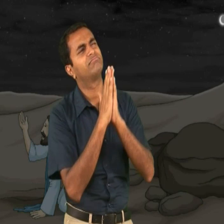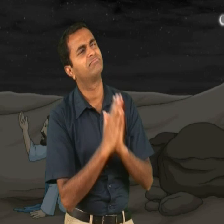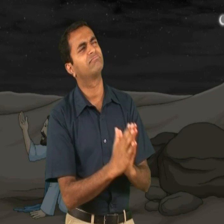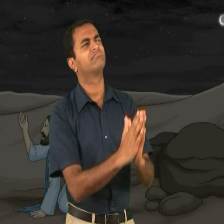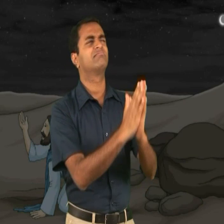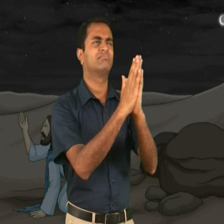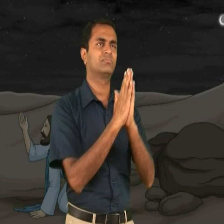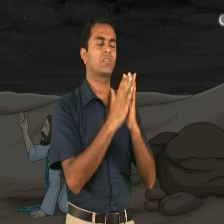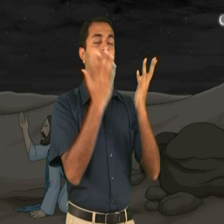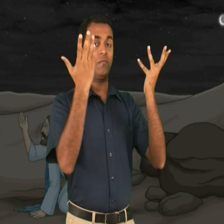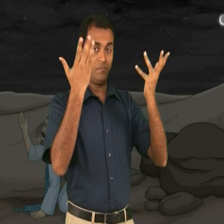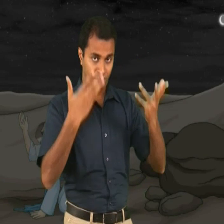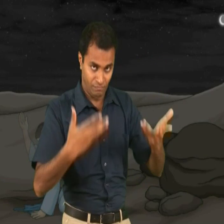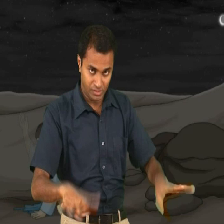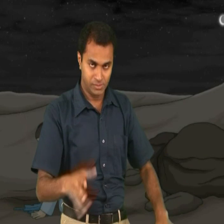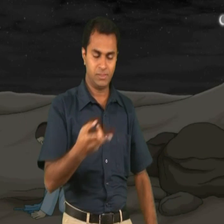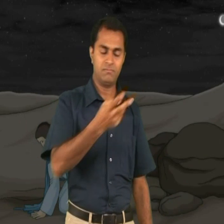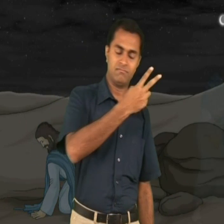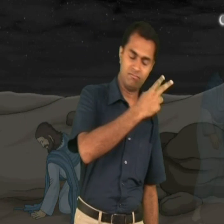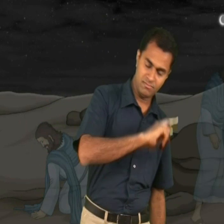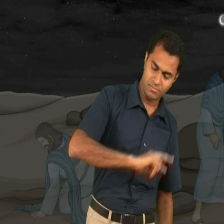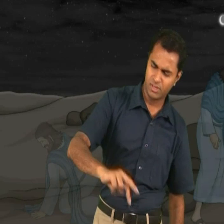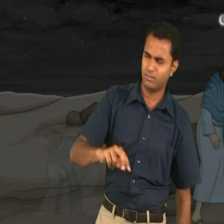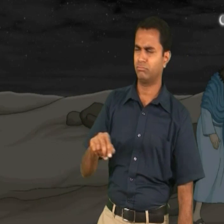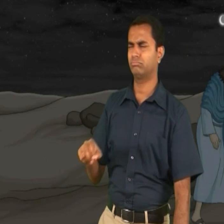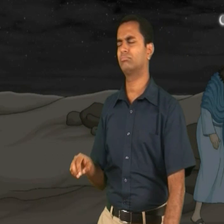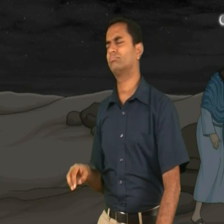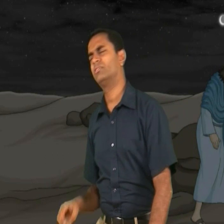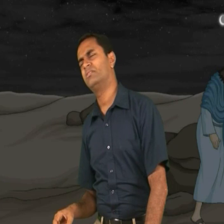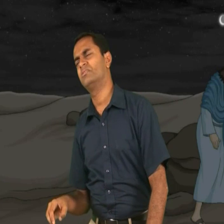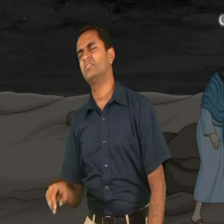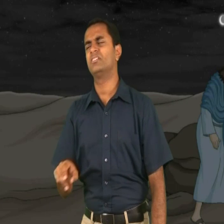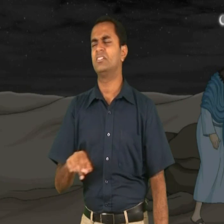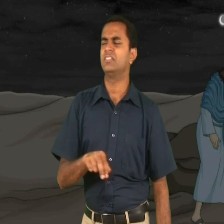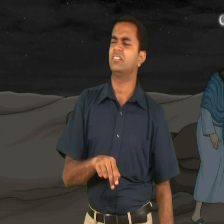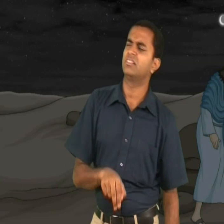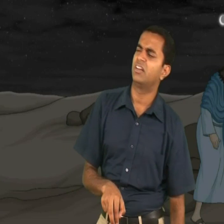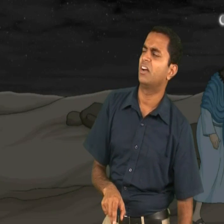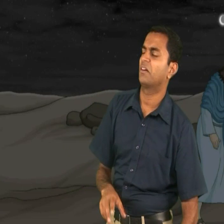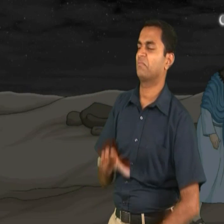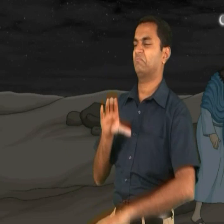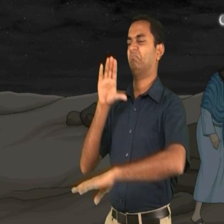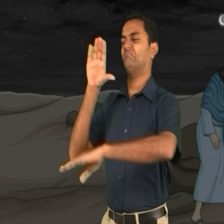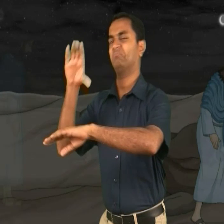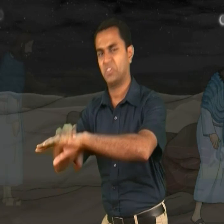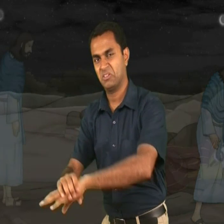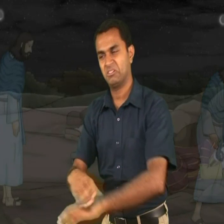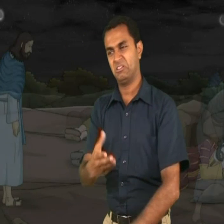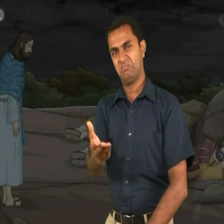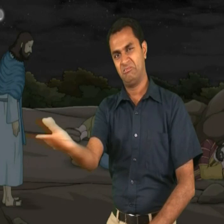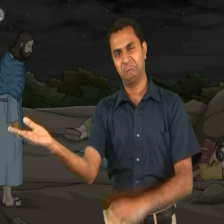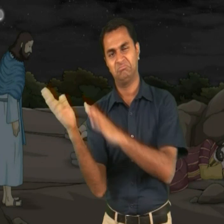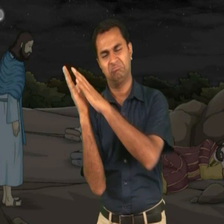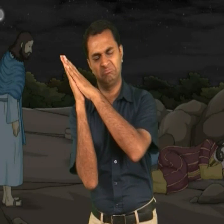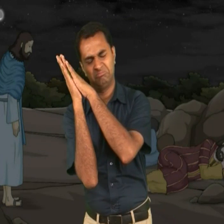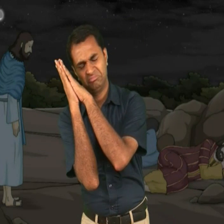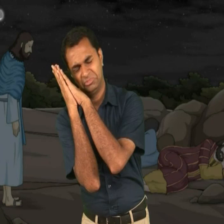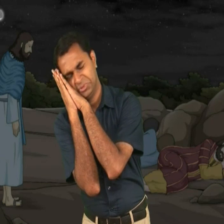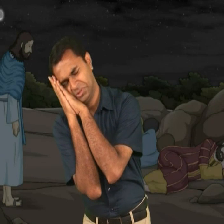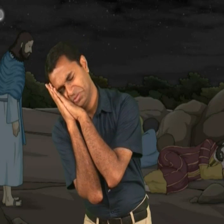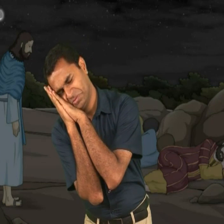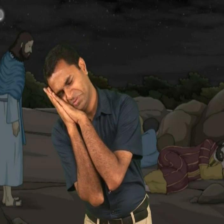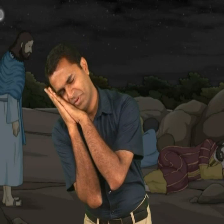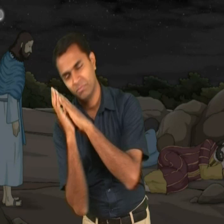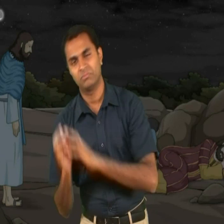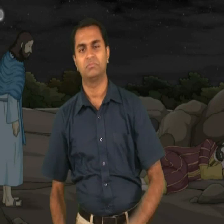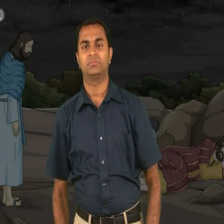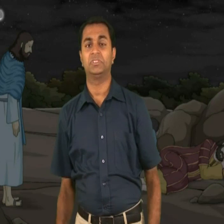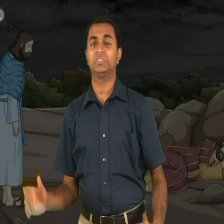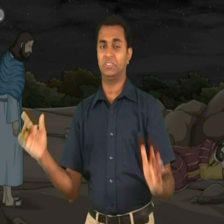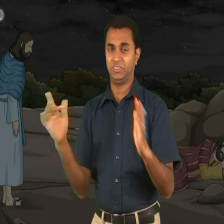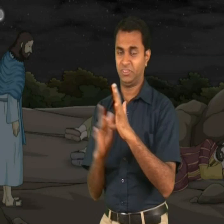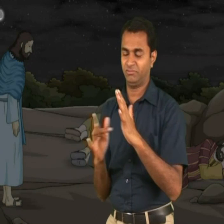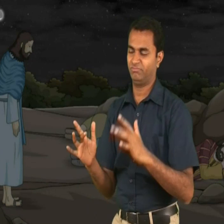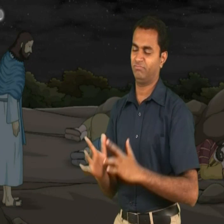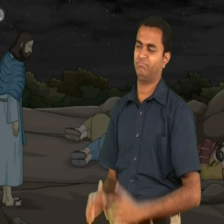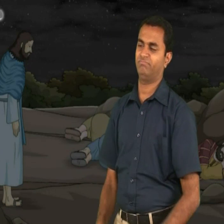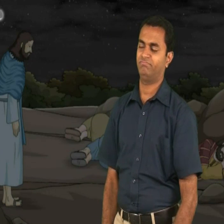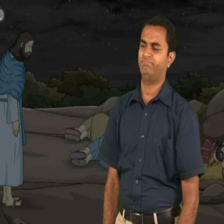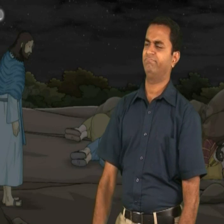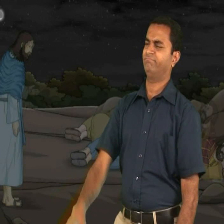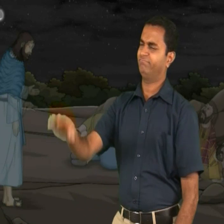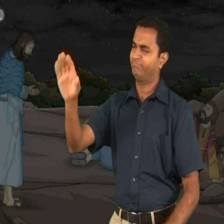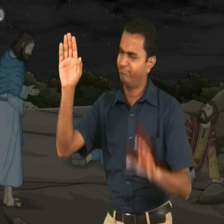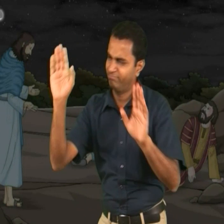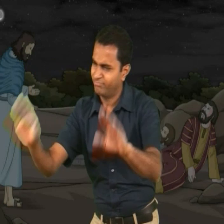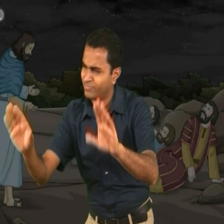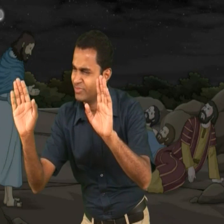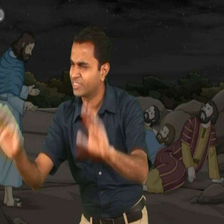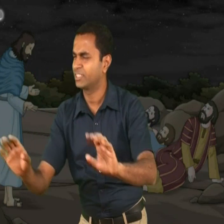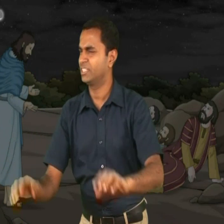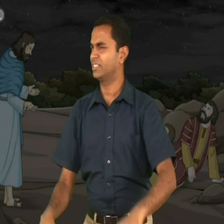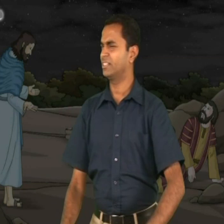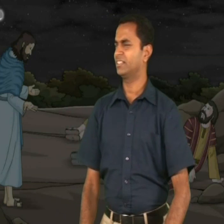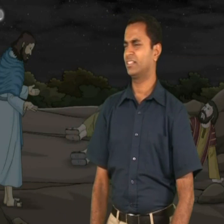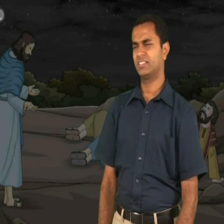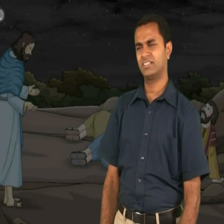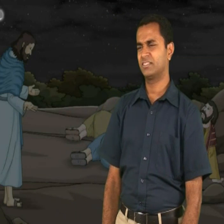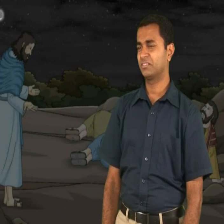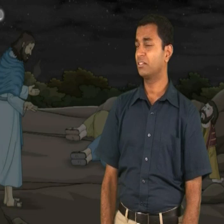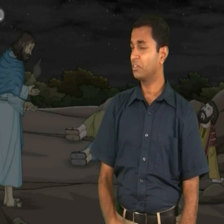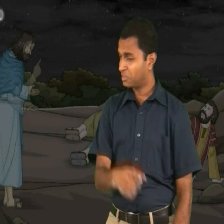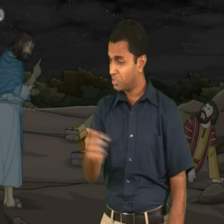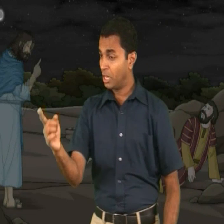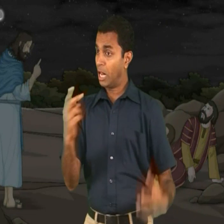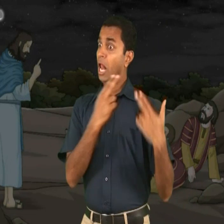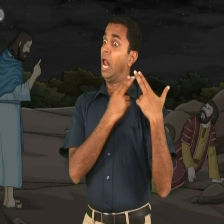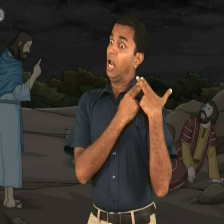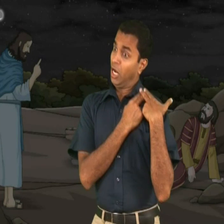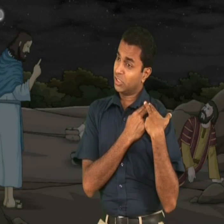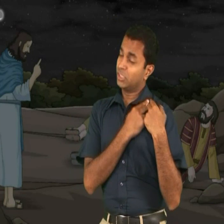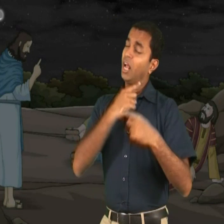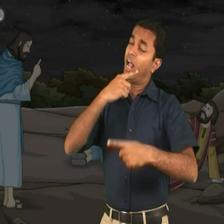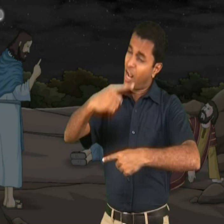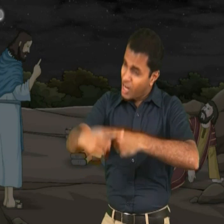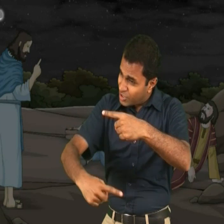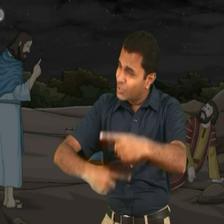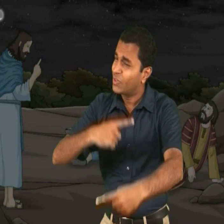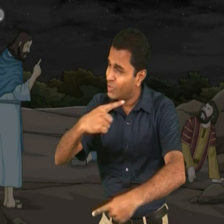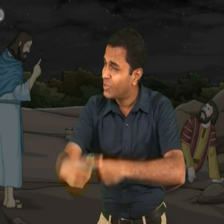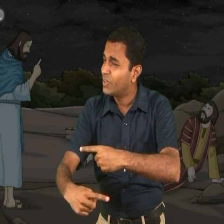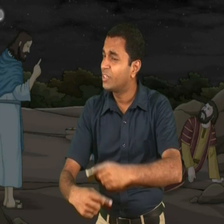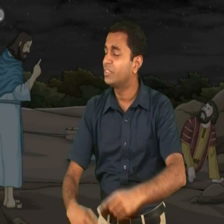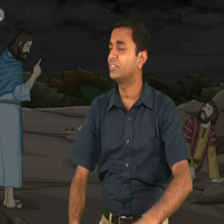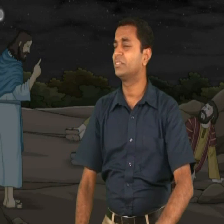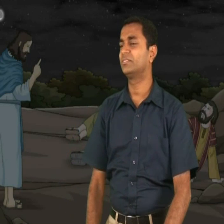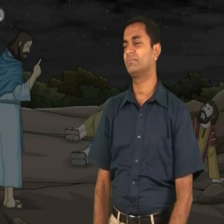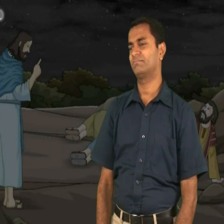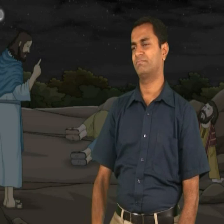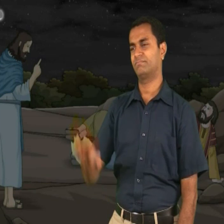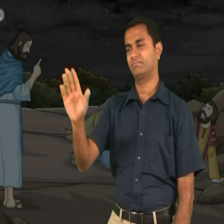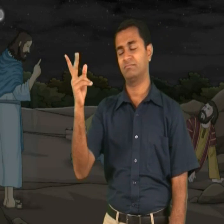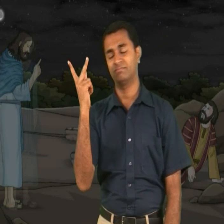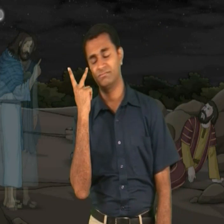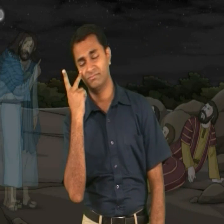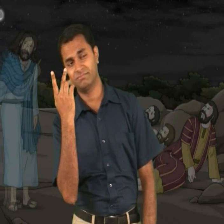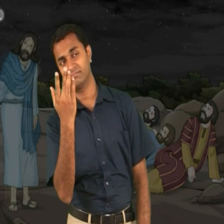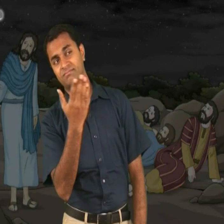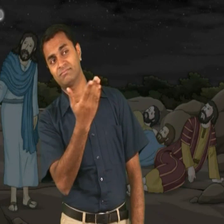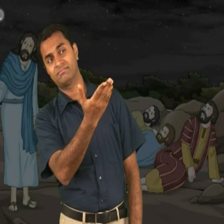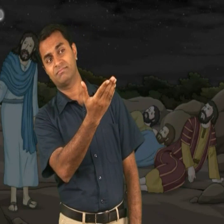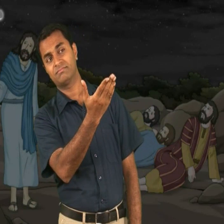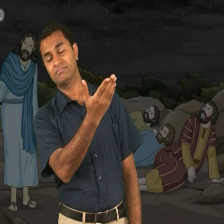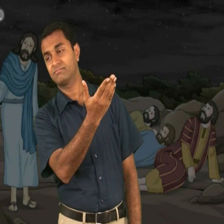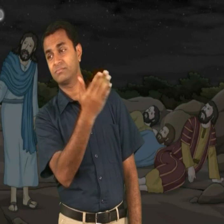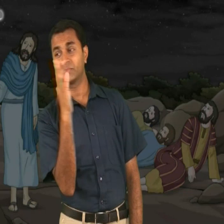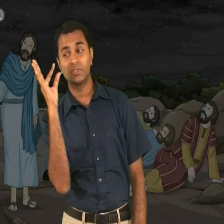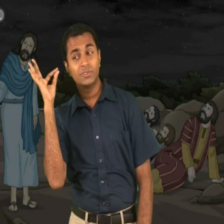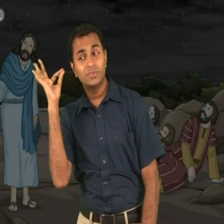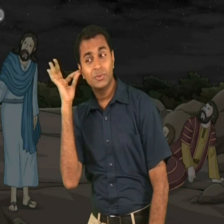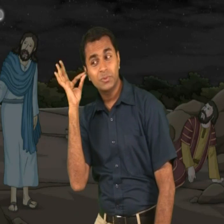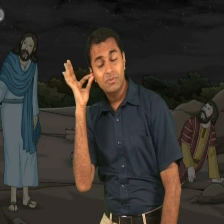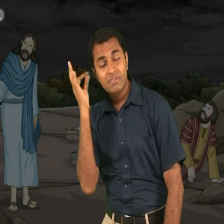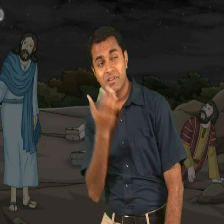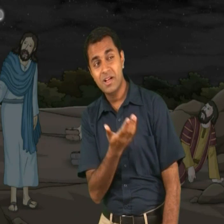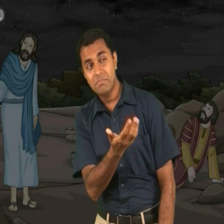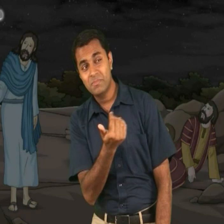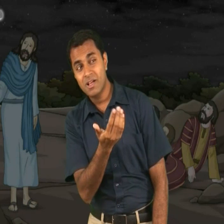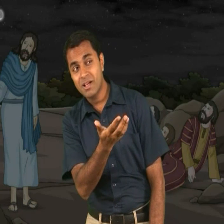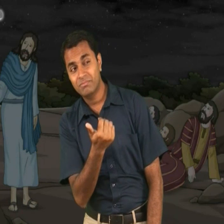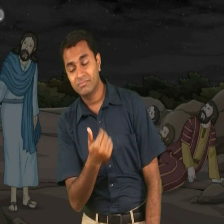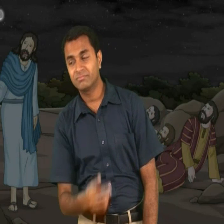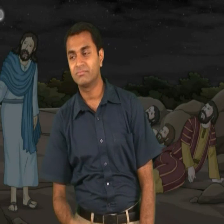Then He returned to the disciples and said, “Are you still sleeping and resting? Look, the hour is near, and the Son of Man is betrayed into the hands of sinners.